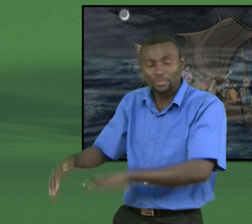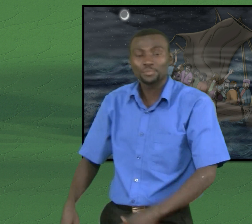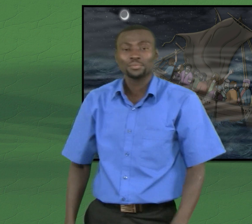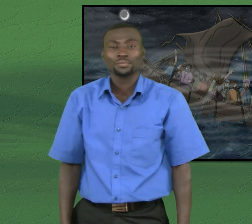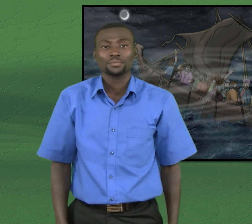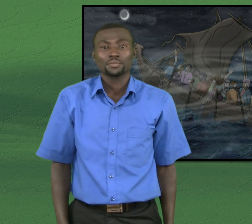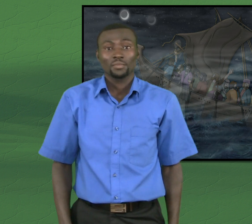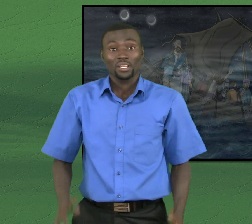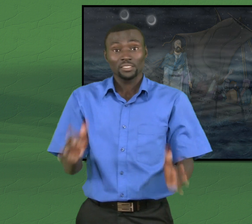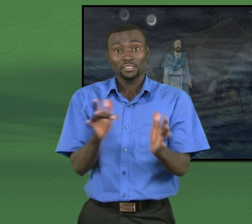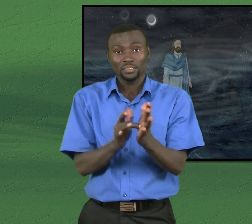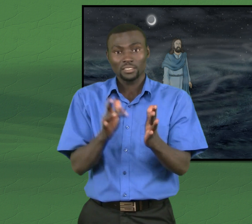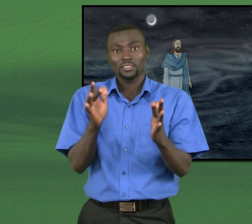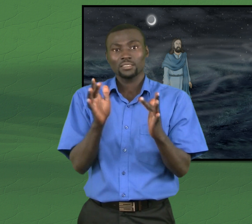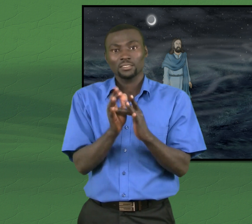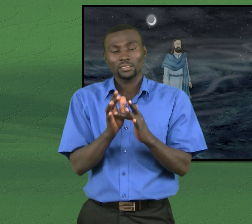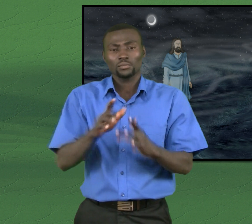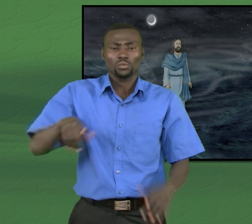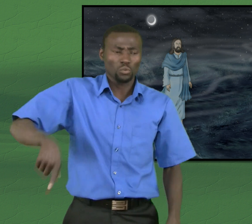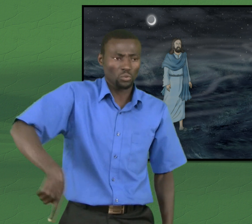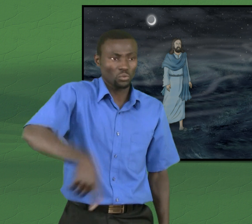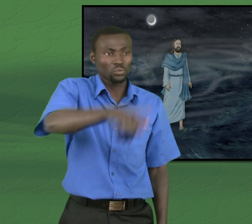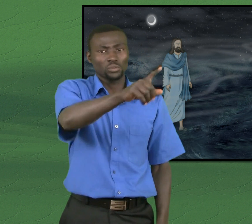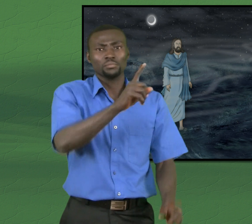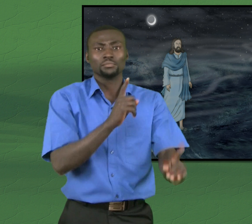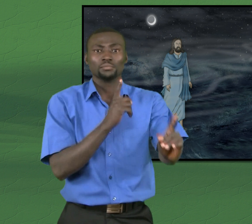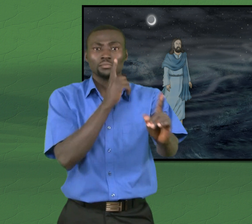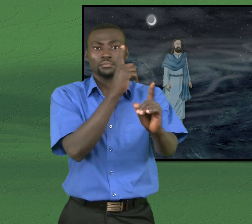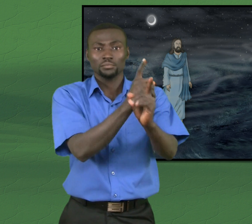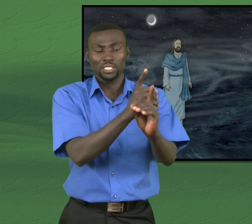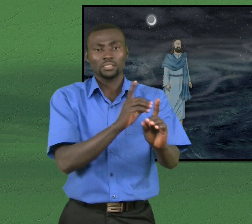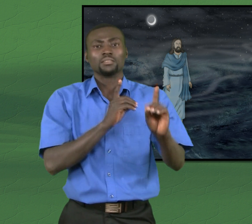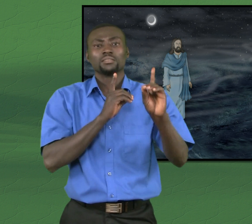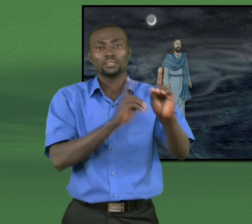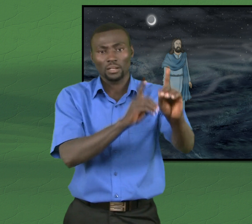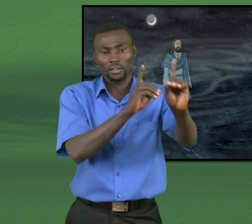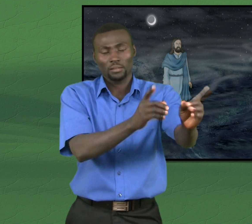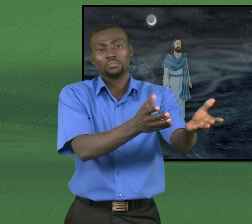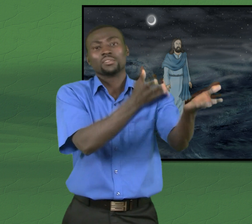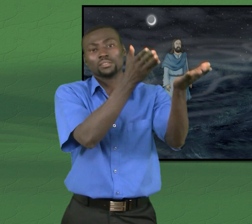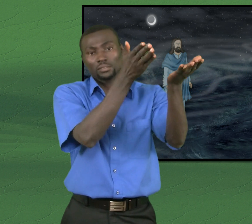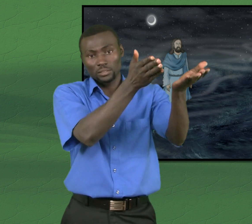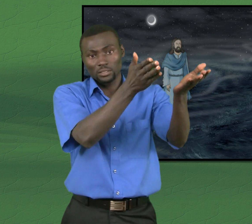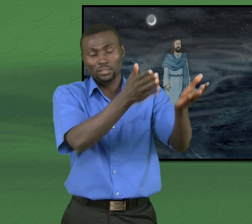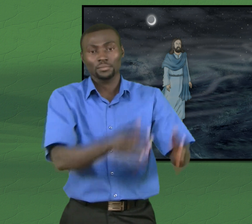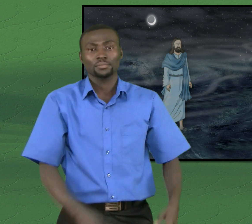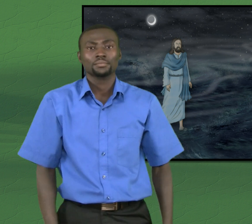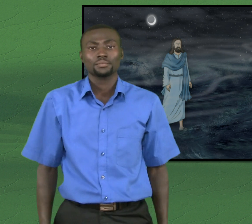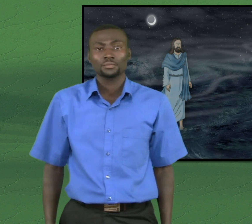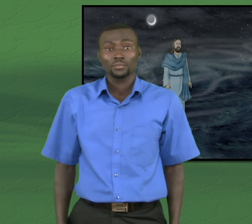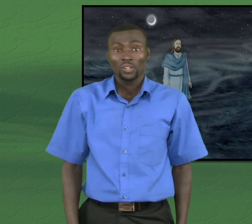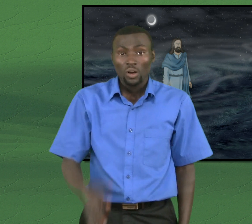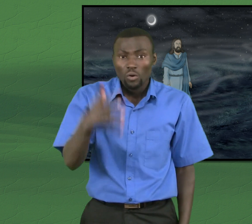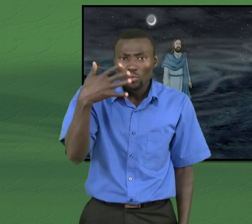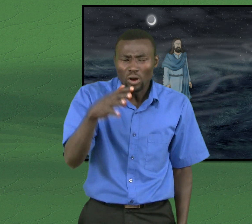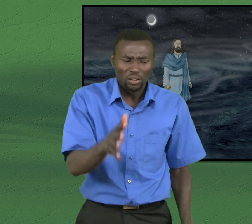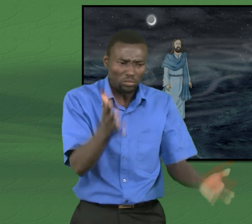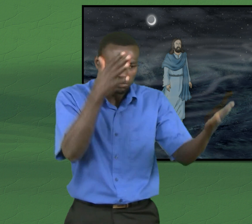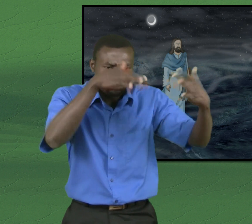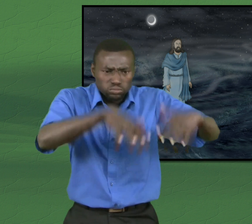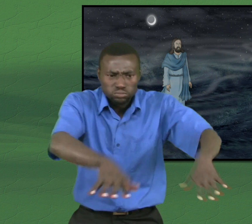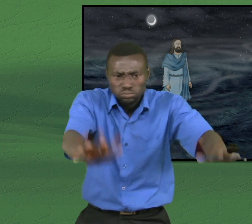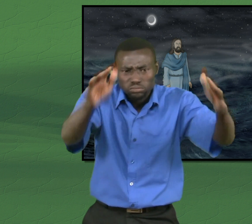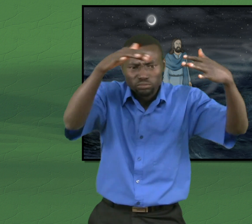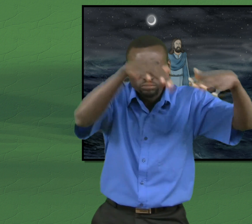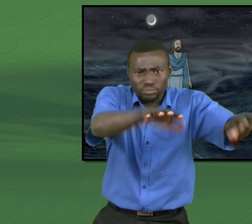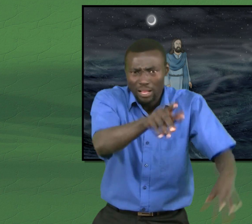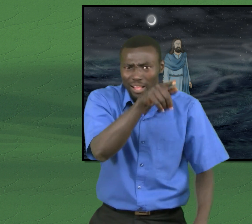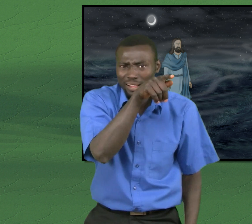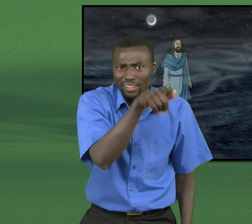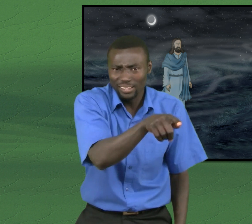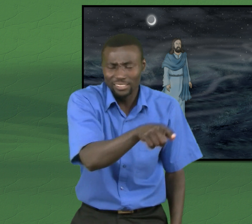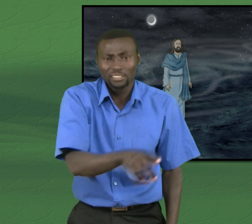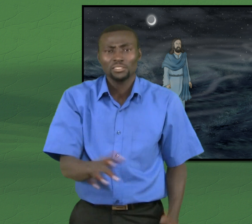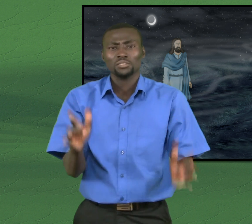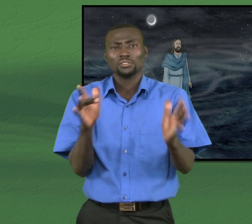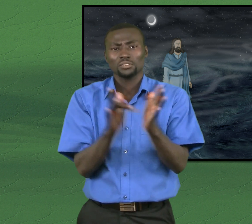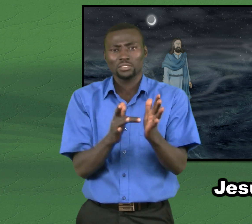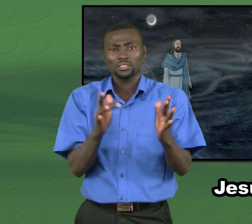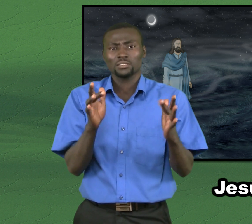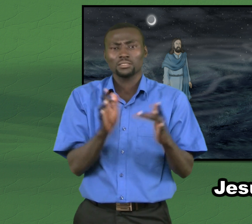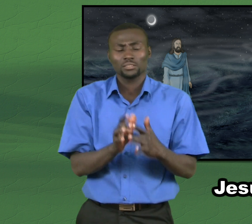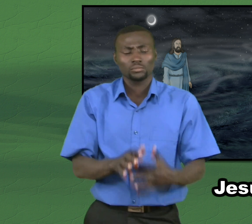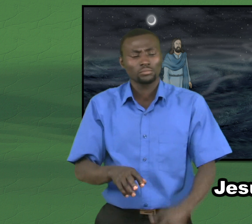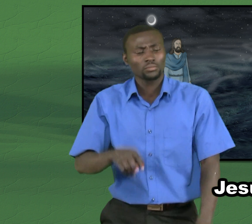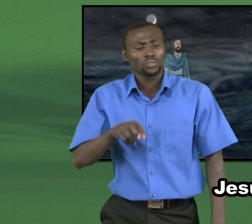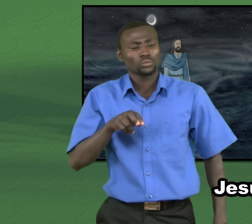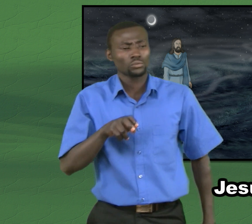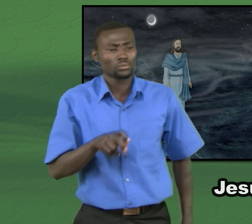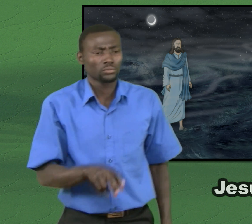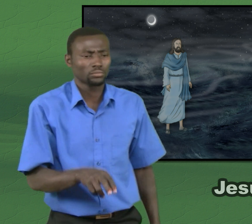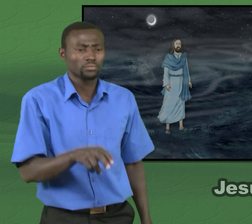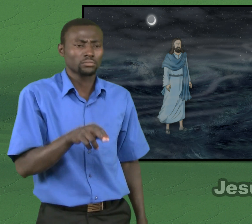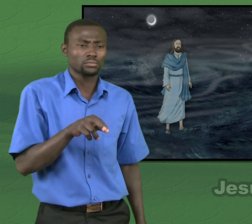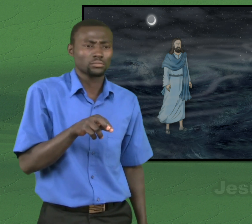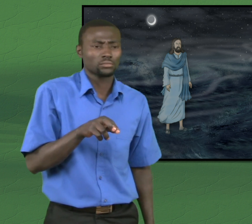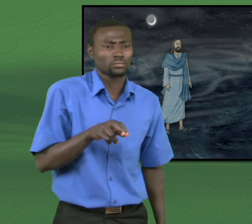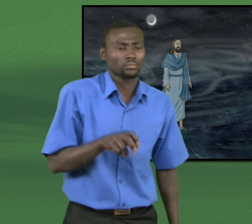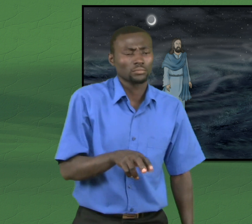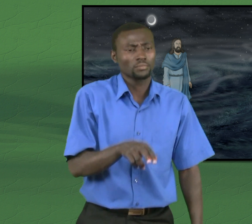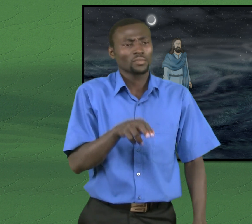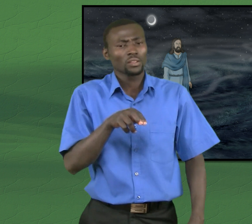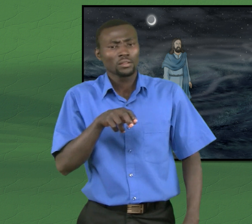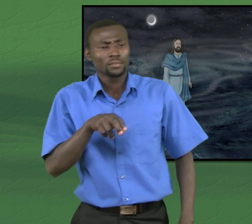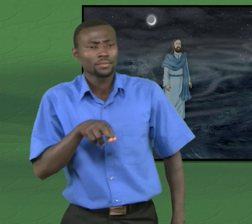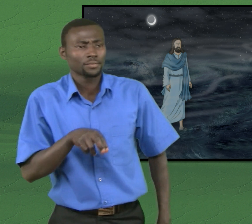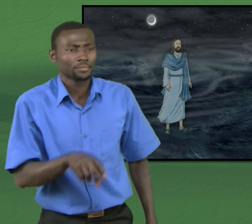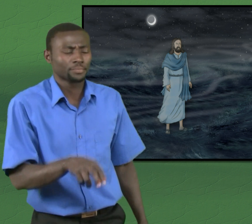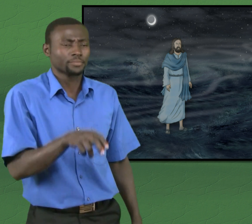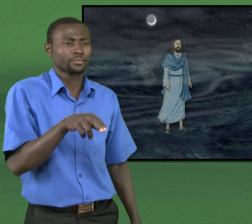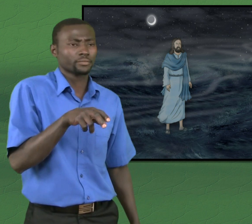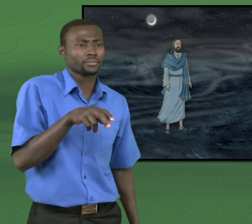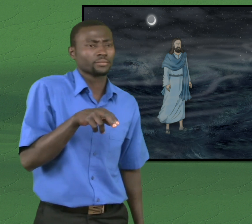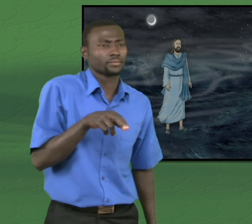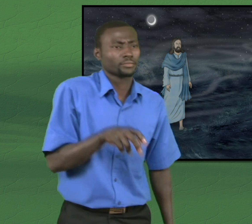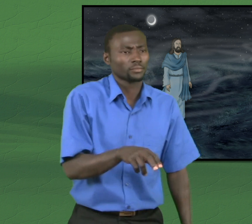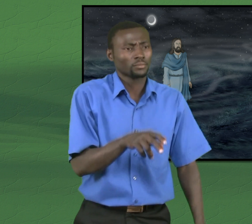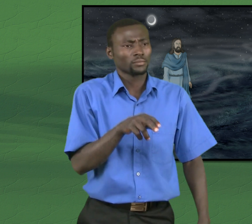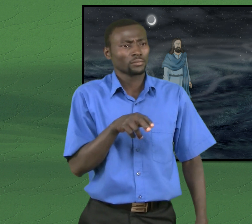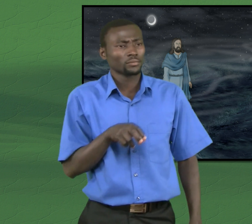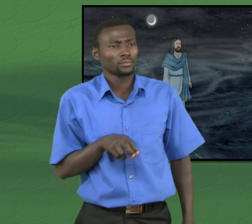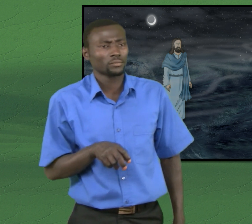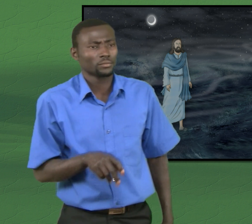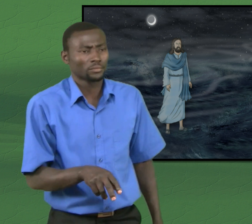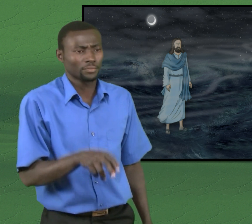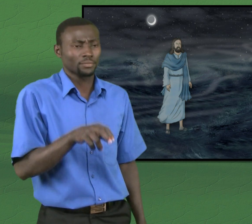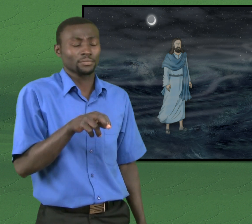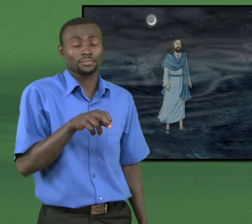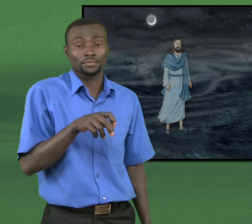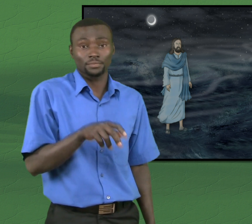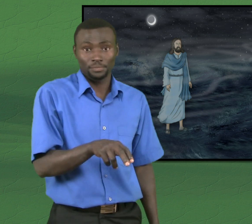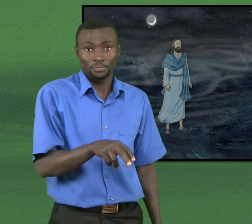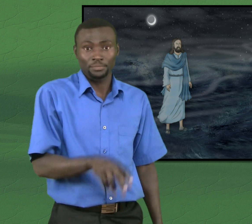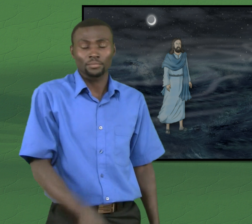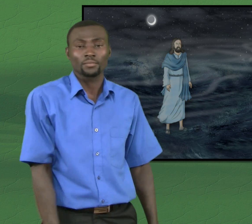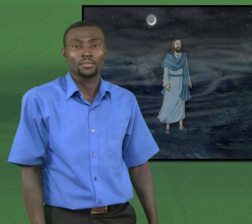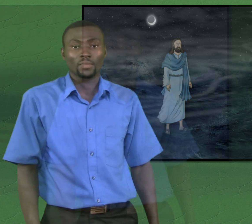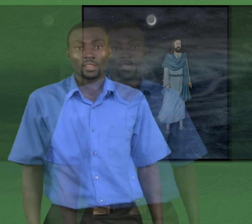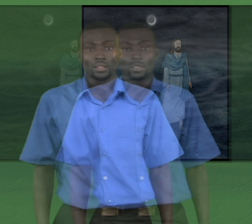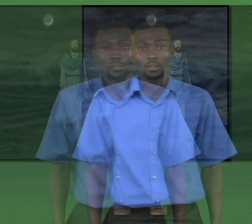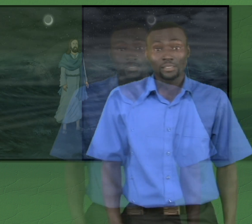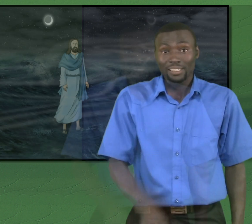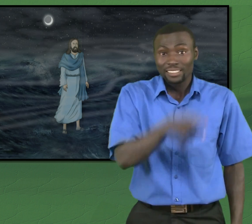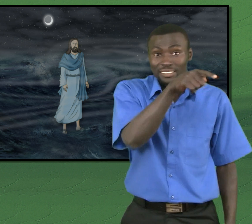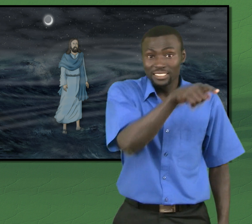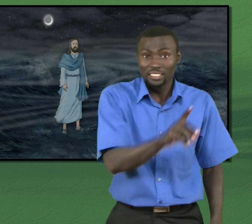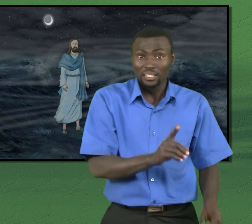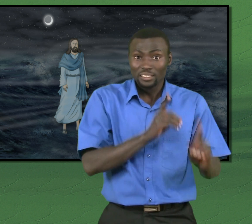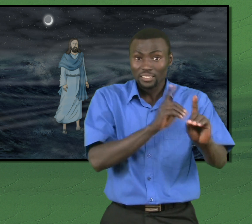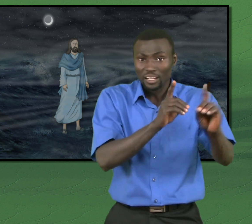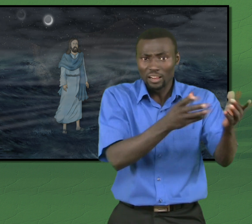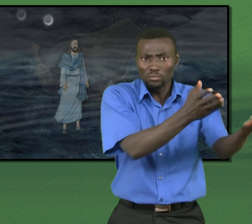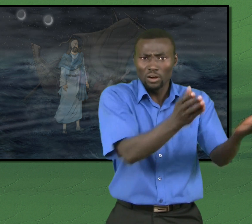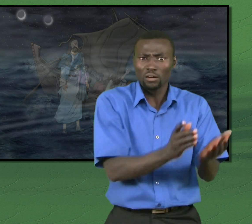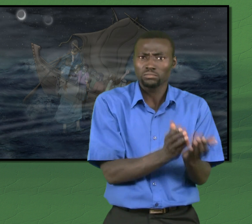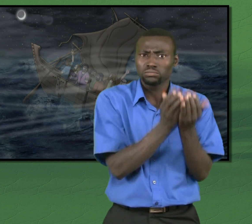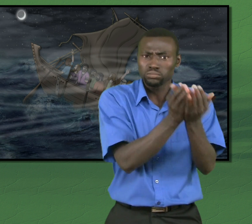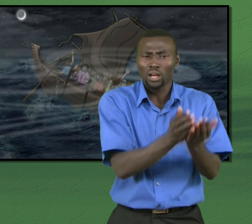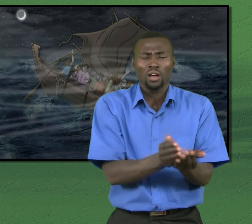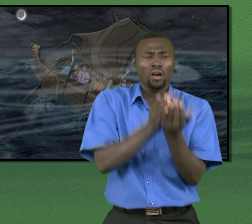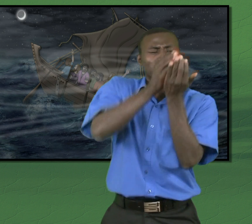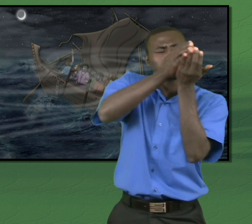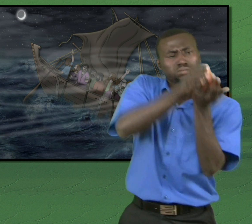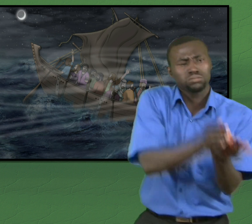During the fourth watch of the night, Jesus went out to them, walking on the sea.